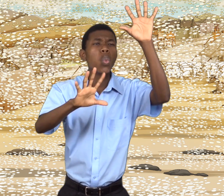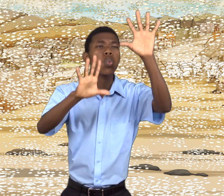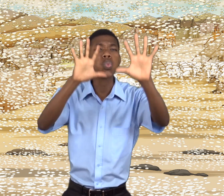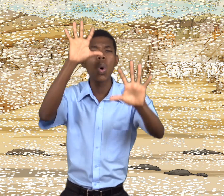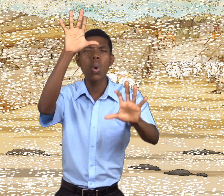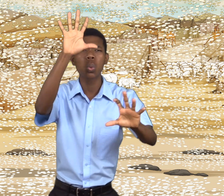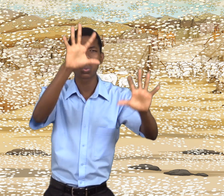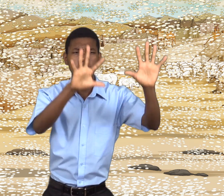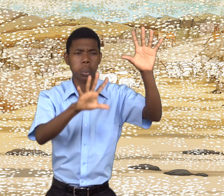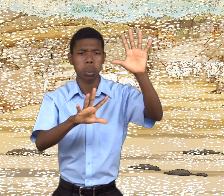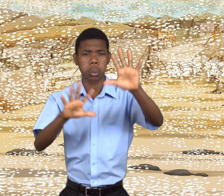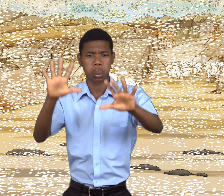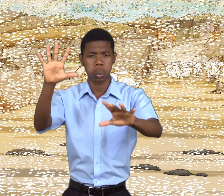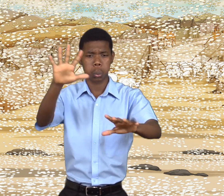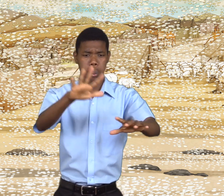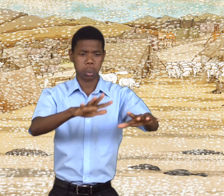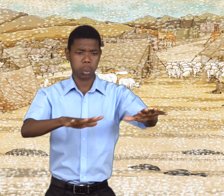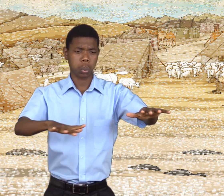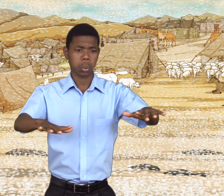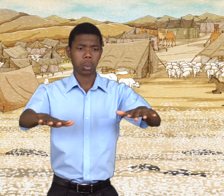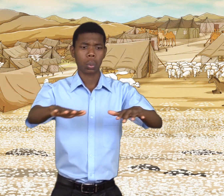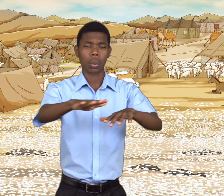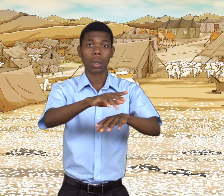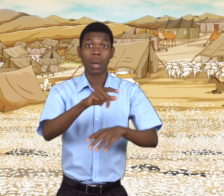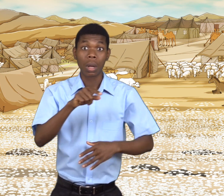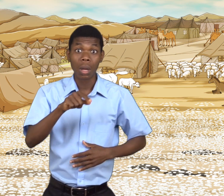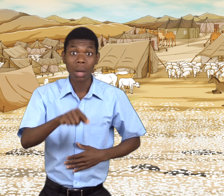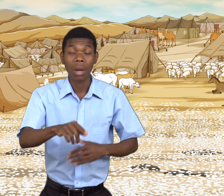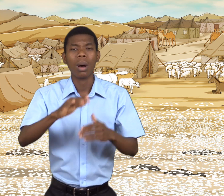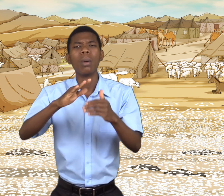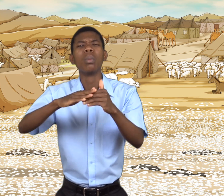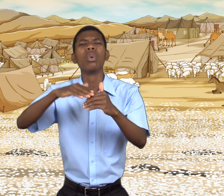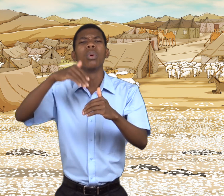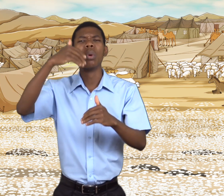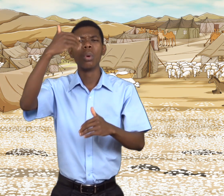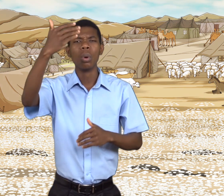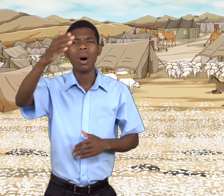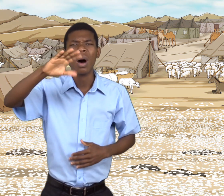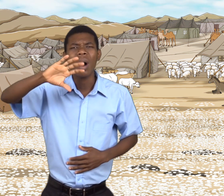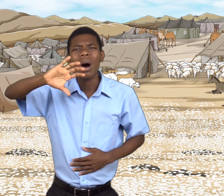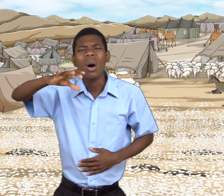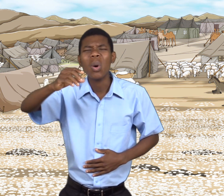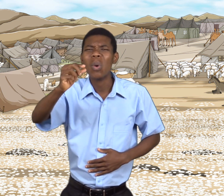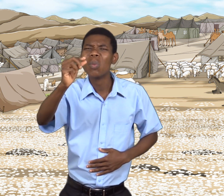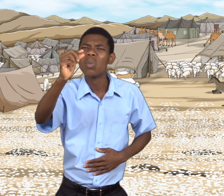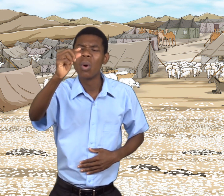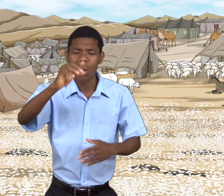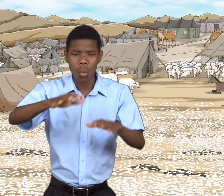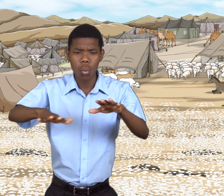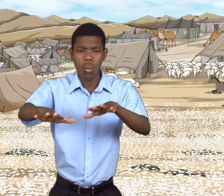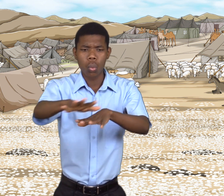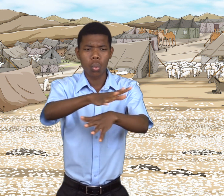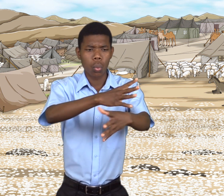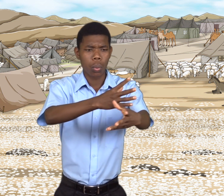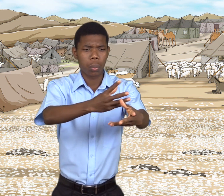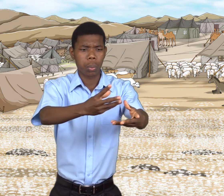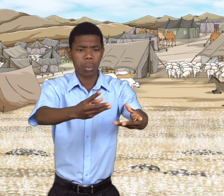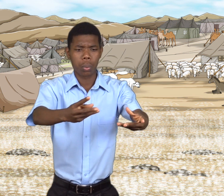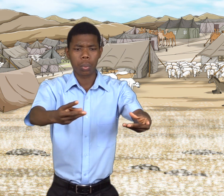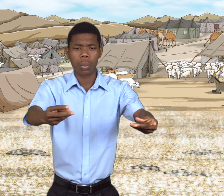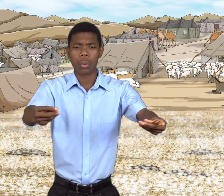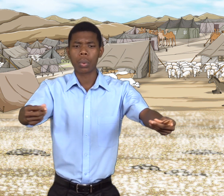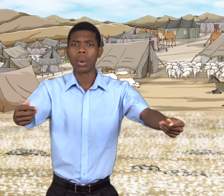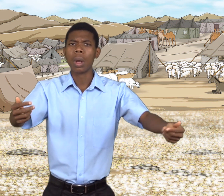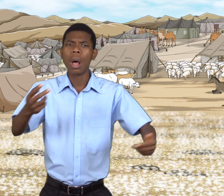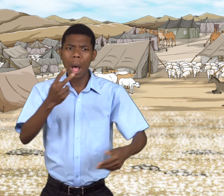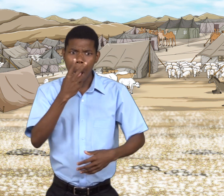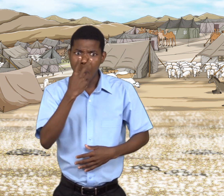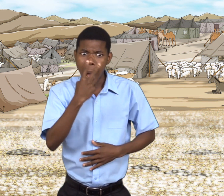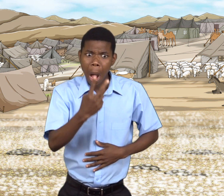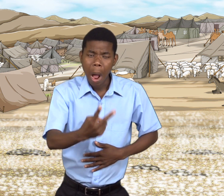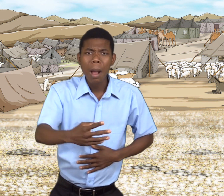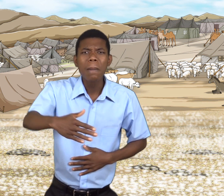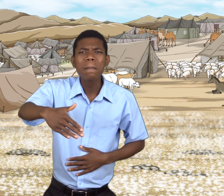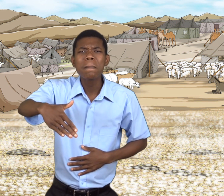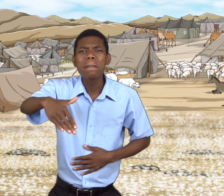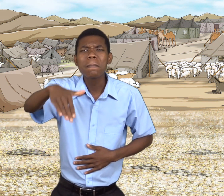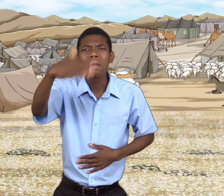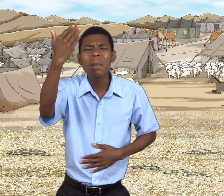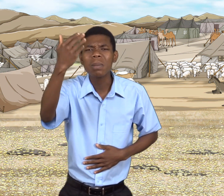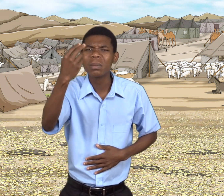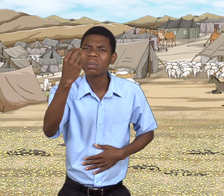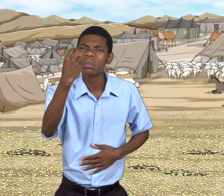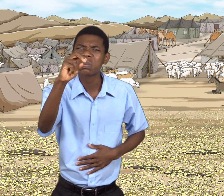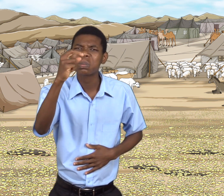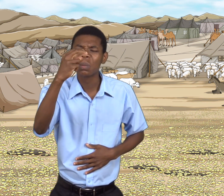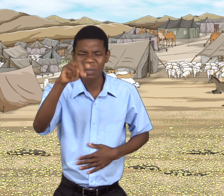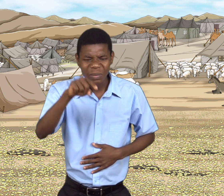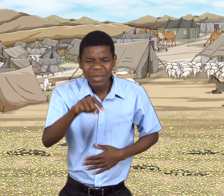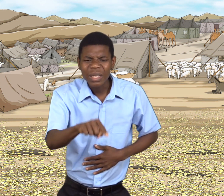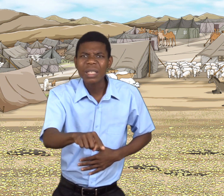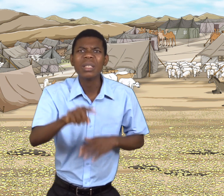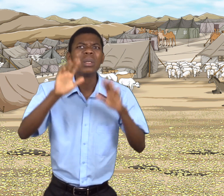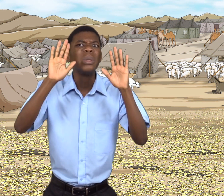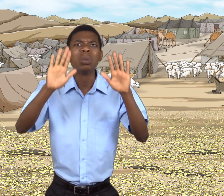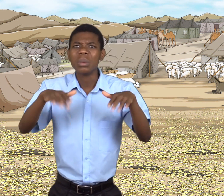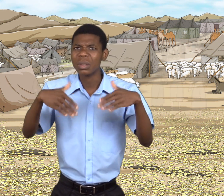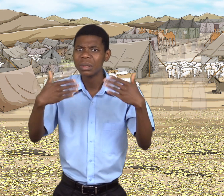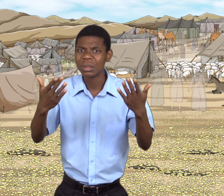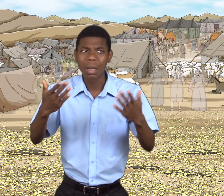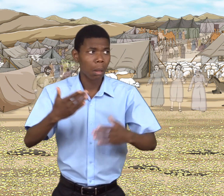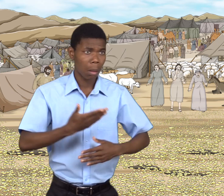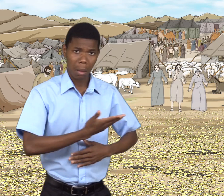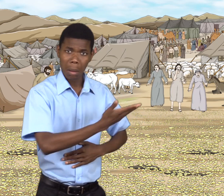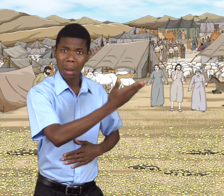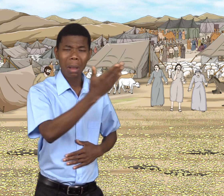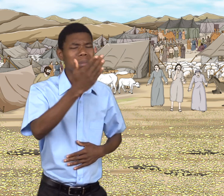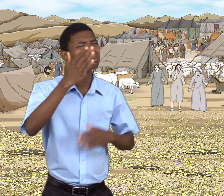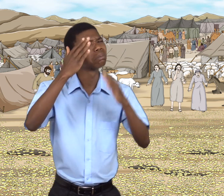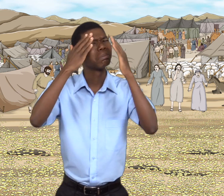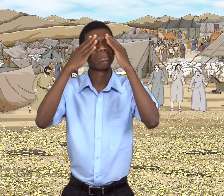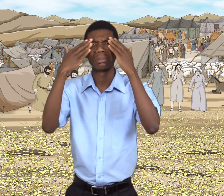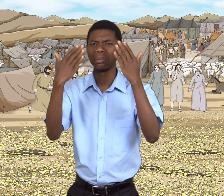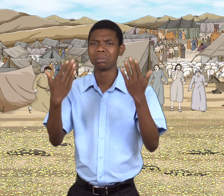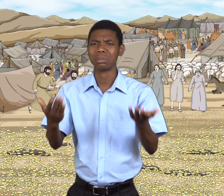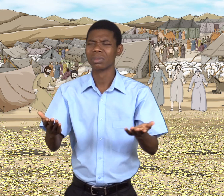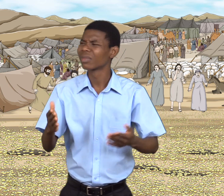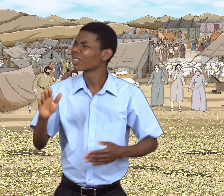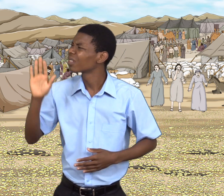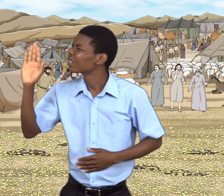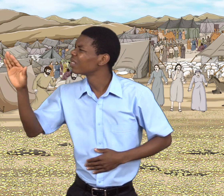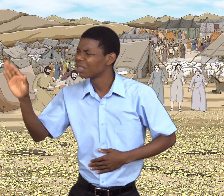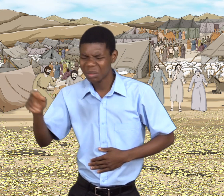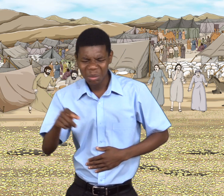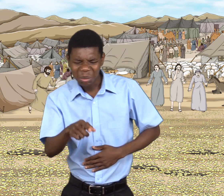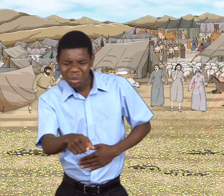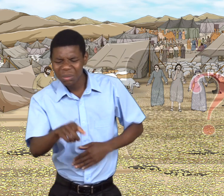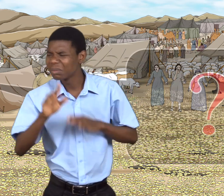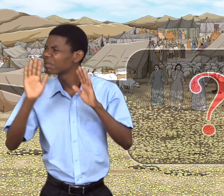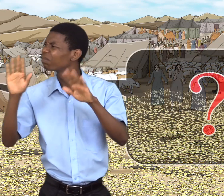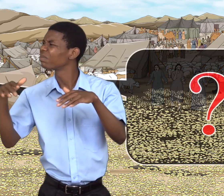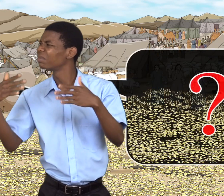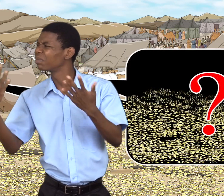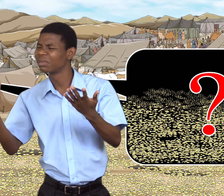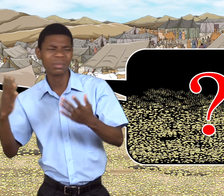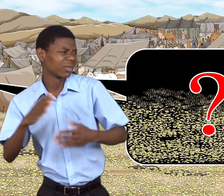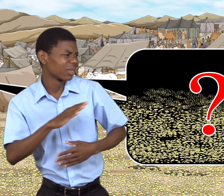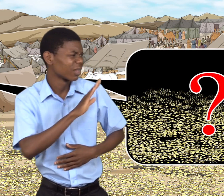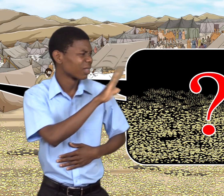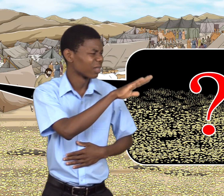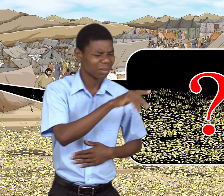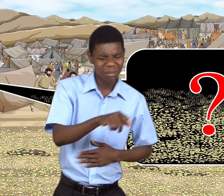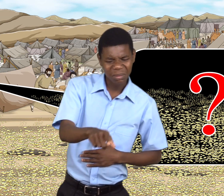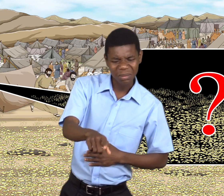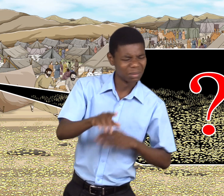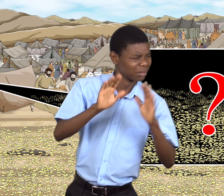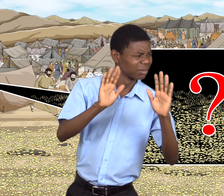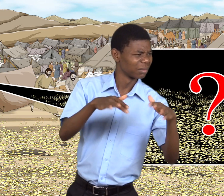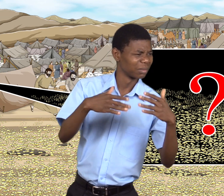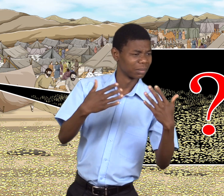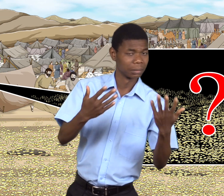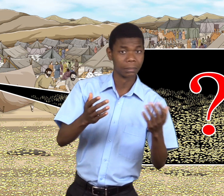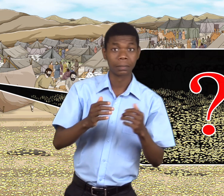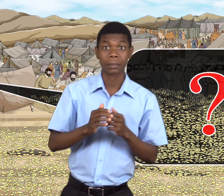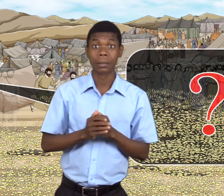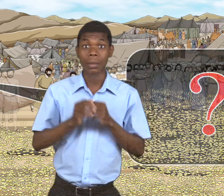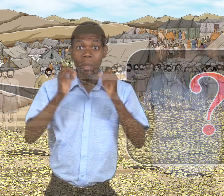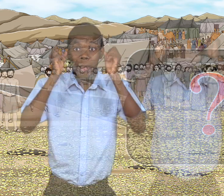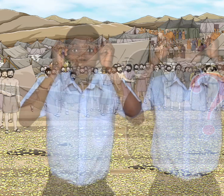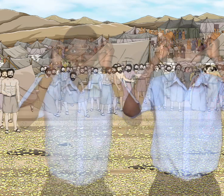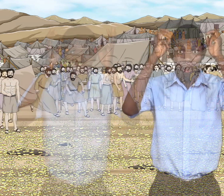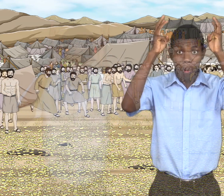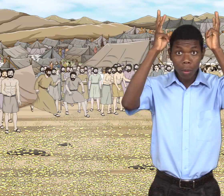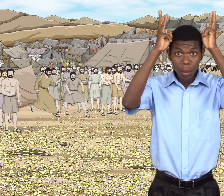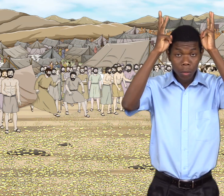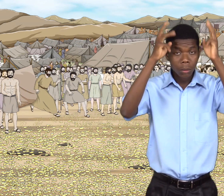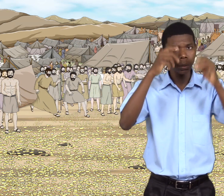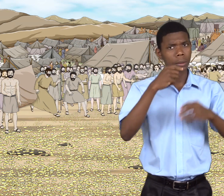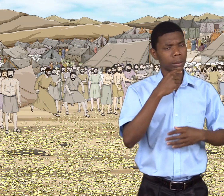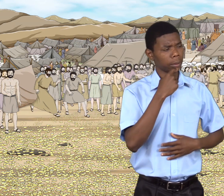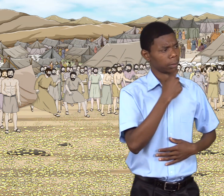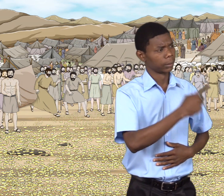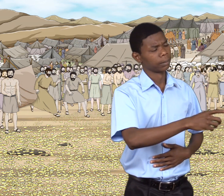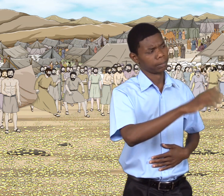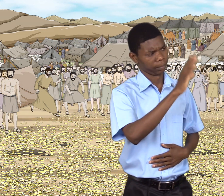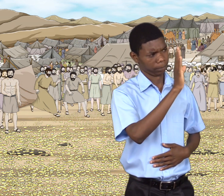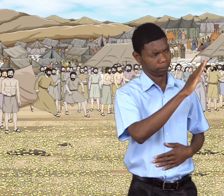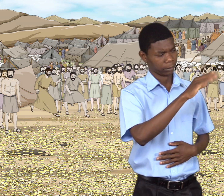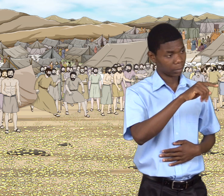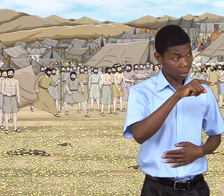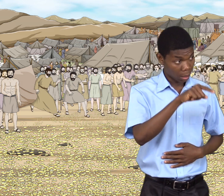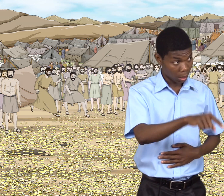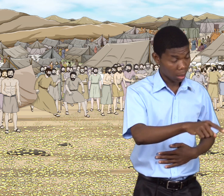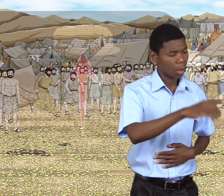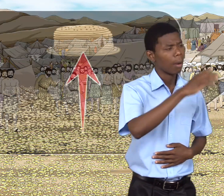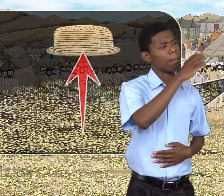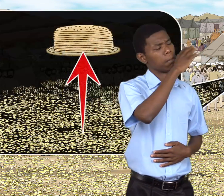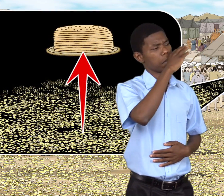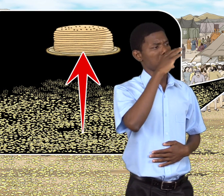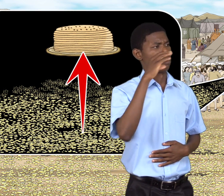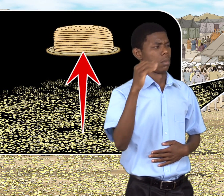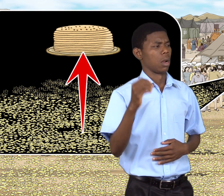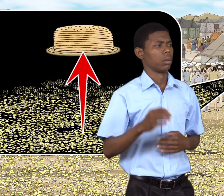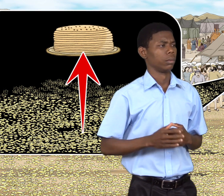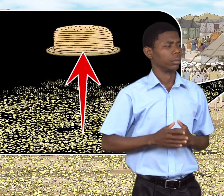When the layer of dew had evaporated, there were thin flakes on the desert floor, as fine as frost on the ground. When the Israelites saw it, they asked one another, “What is it?” For they did not know what it was.